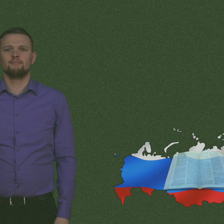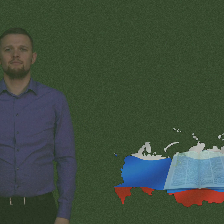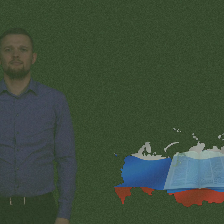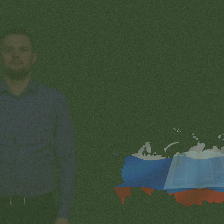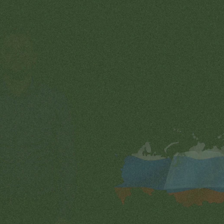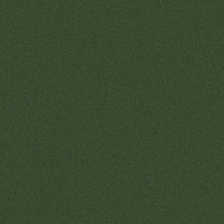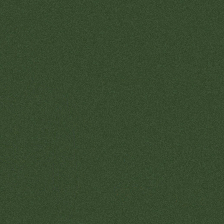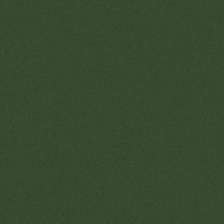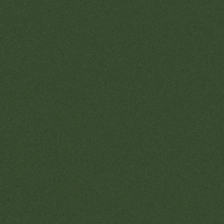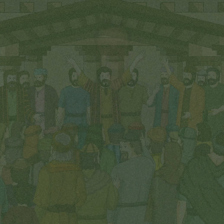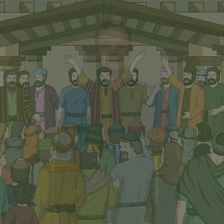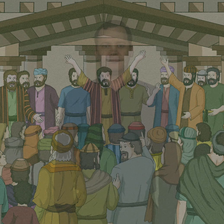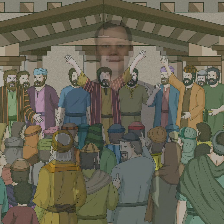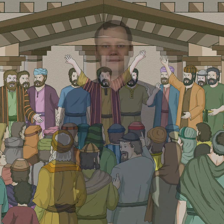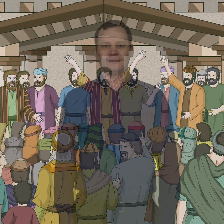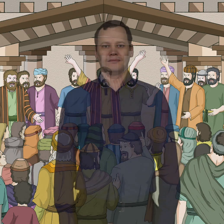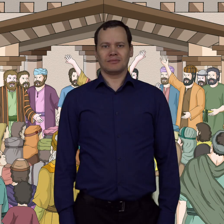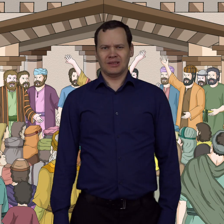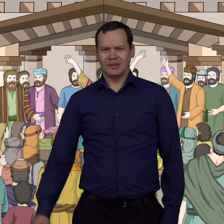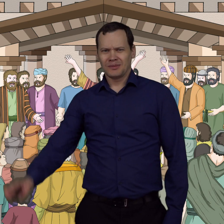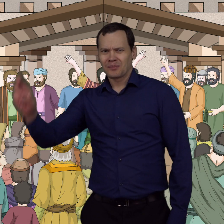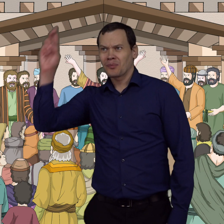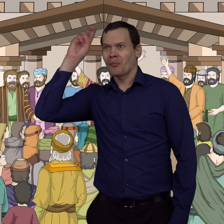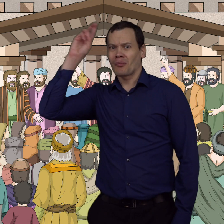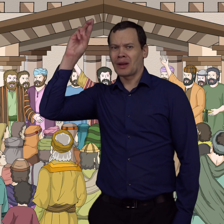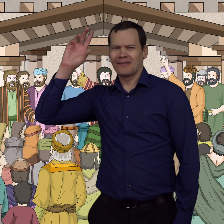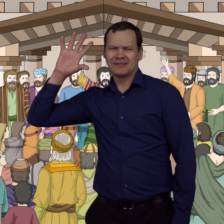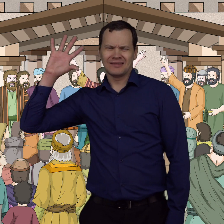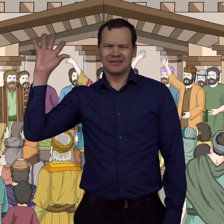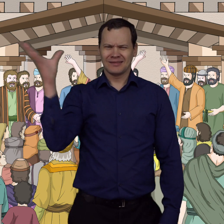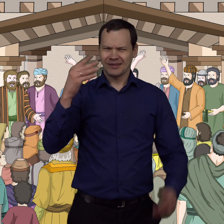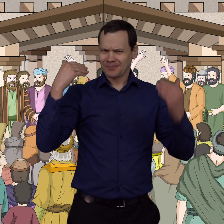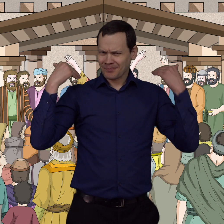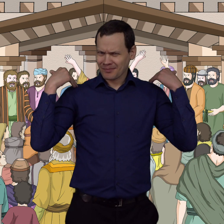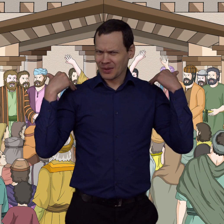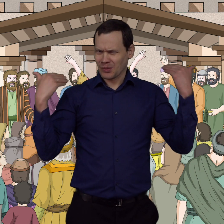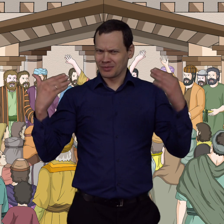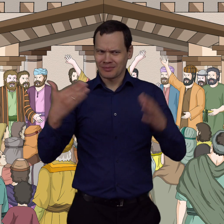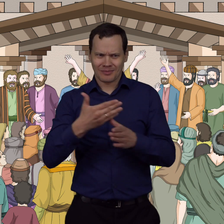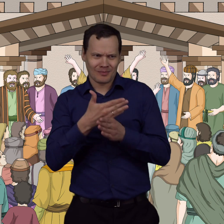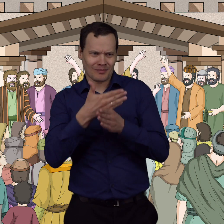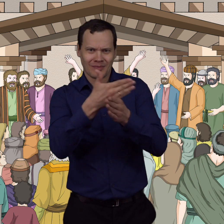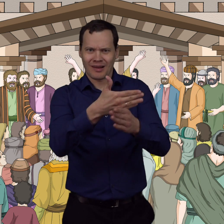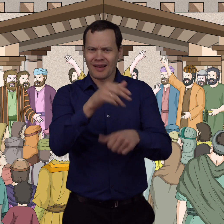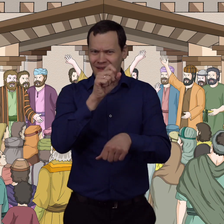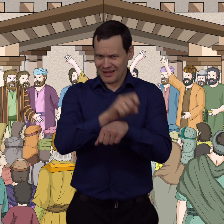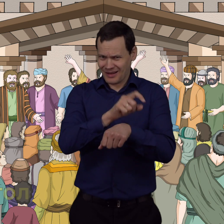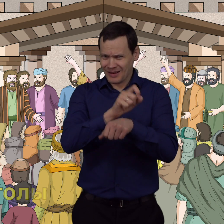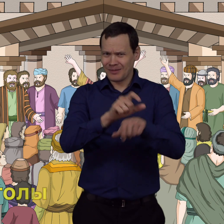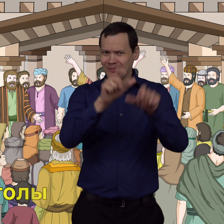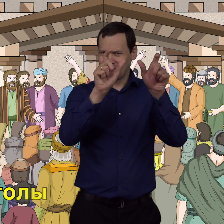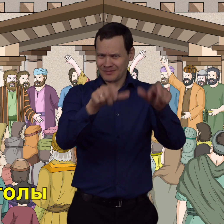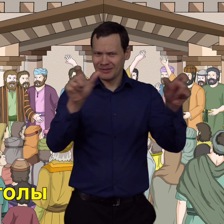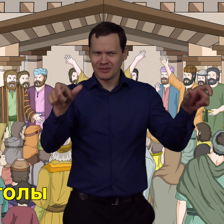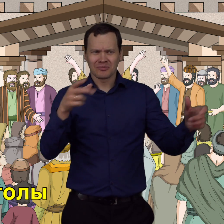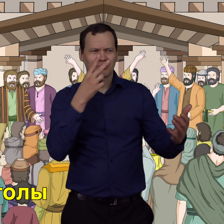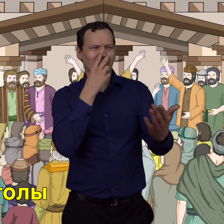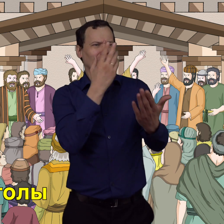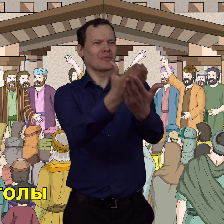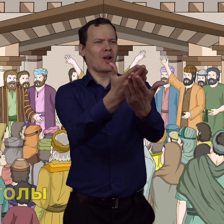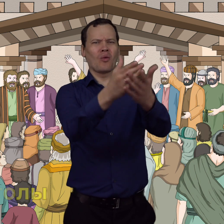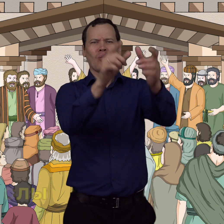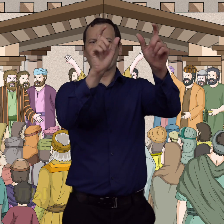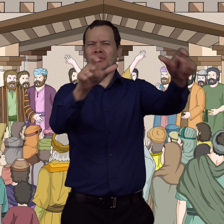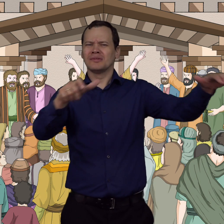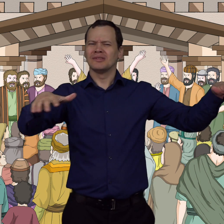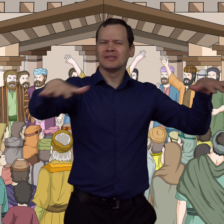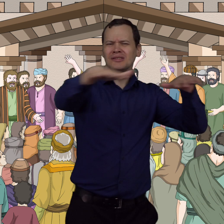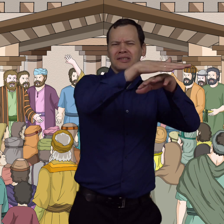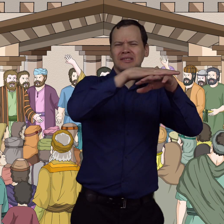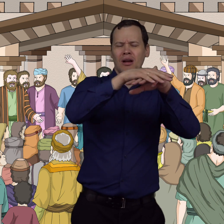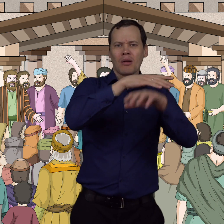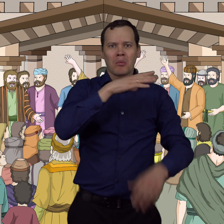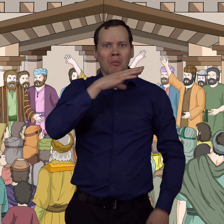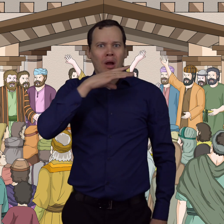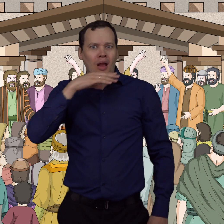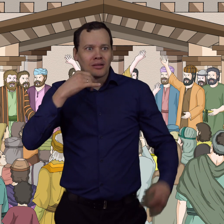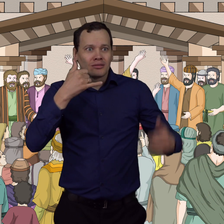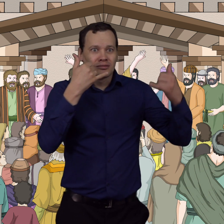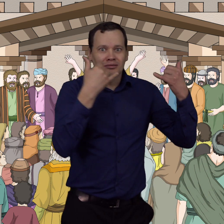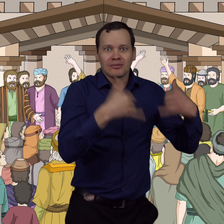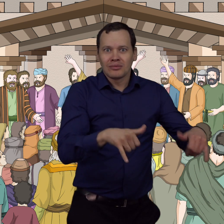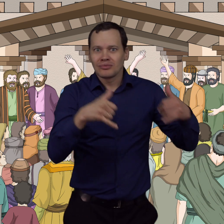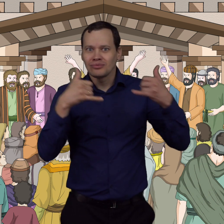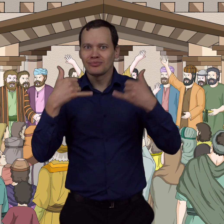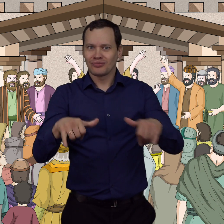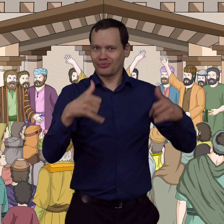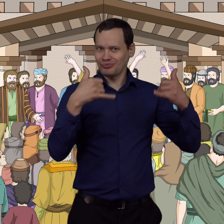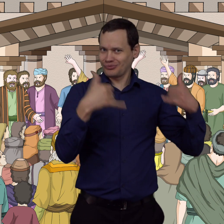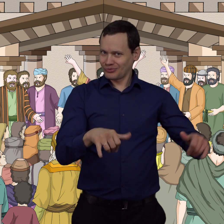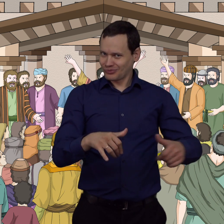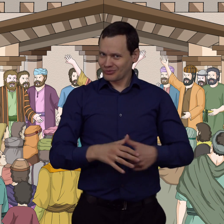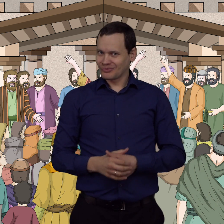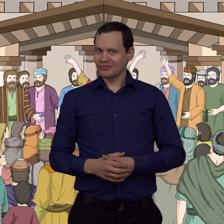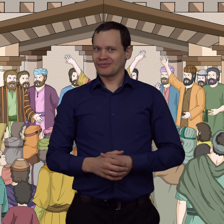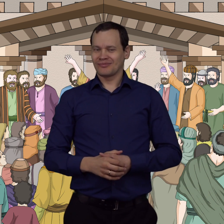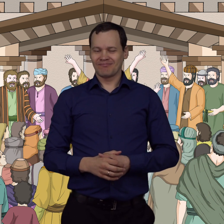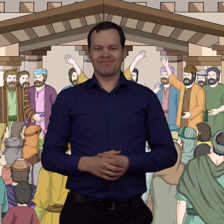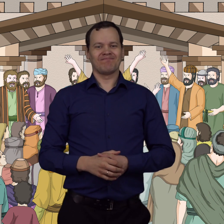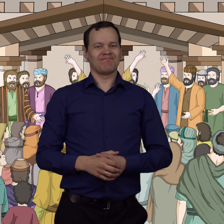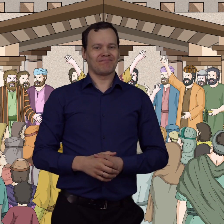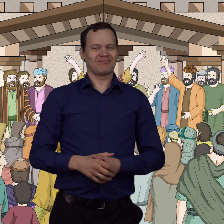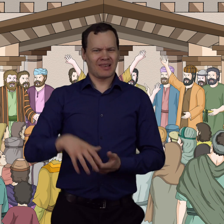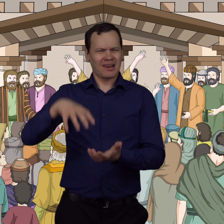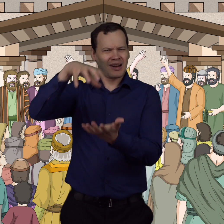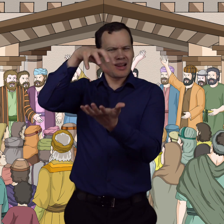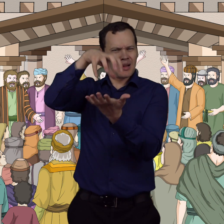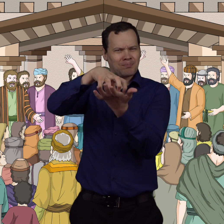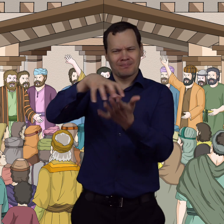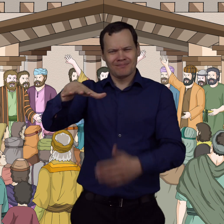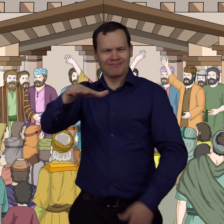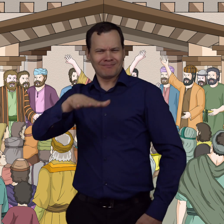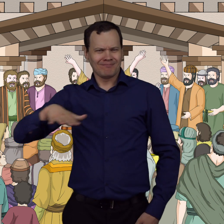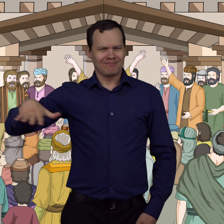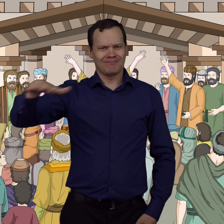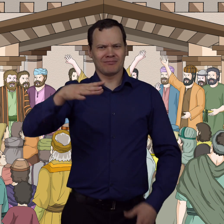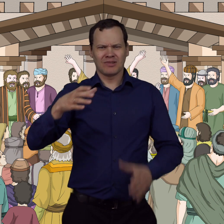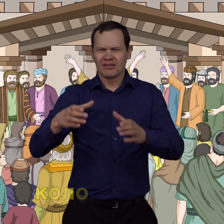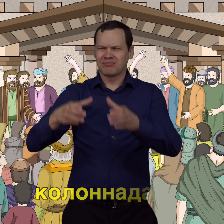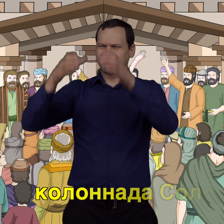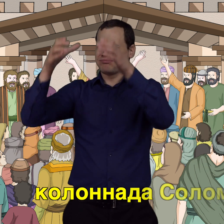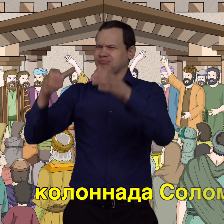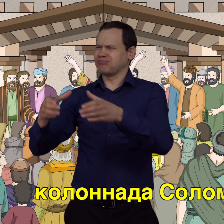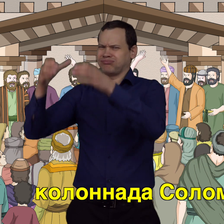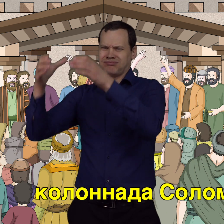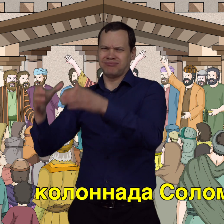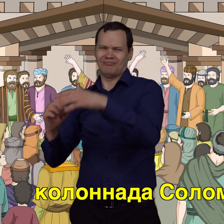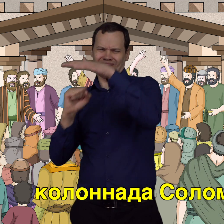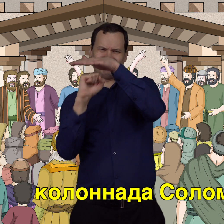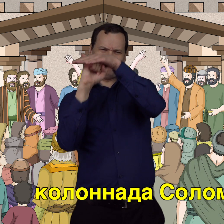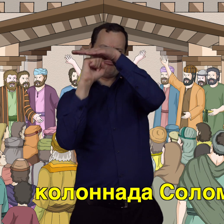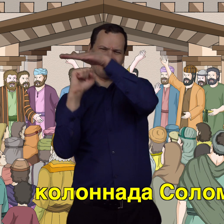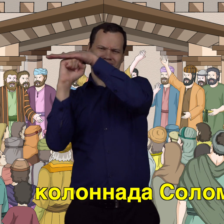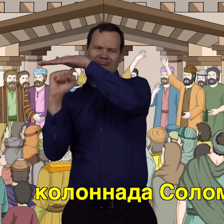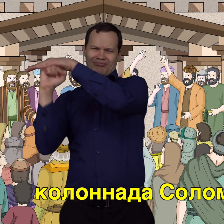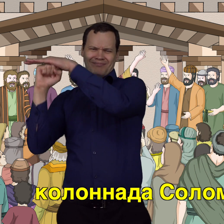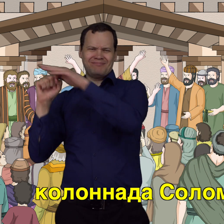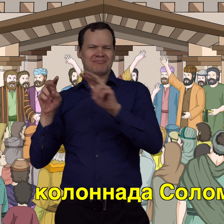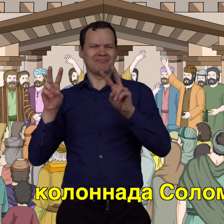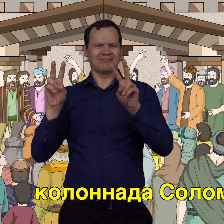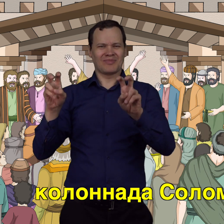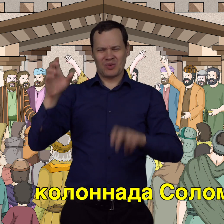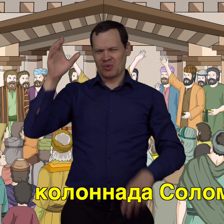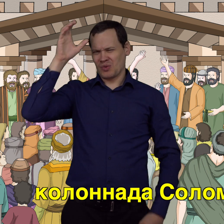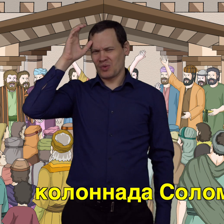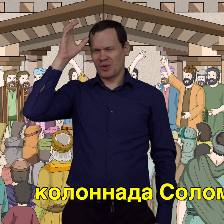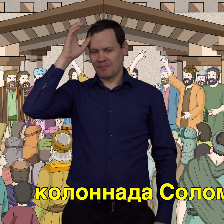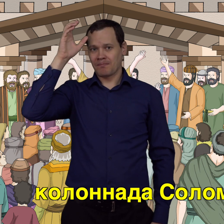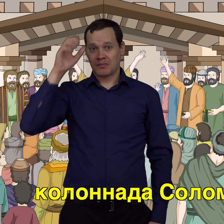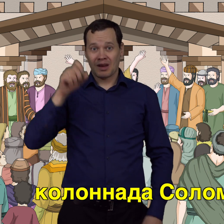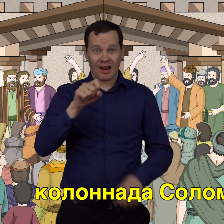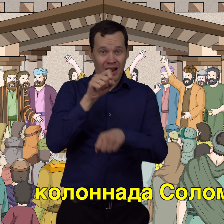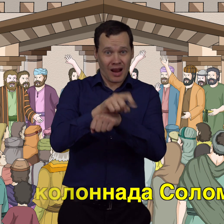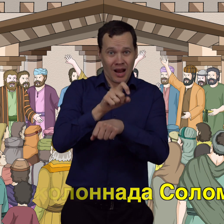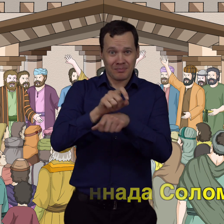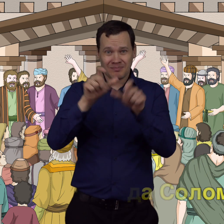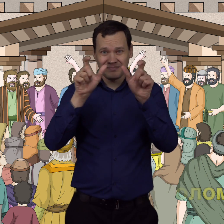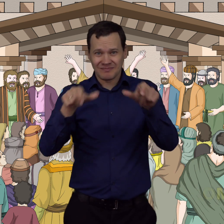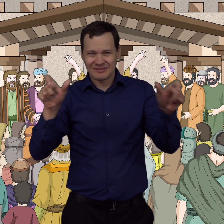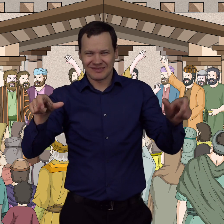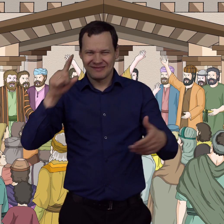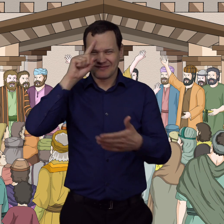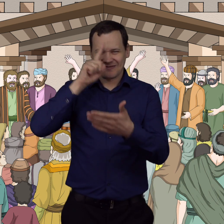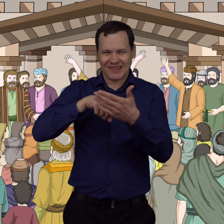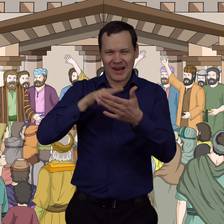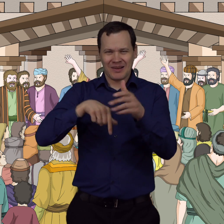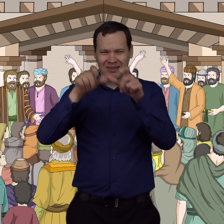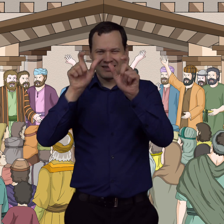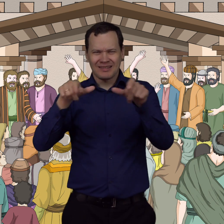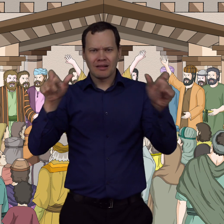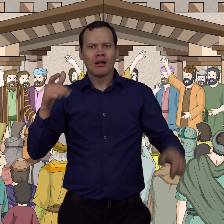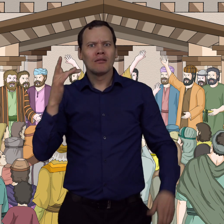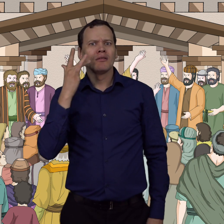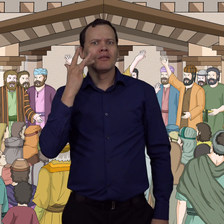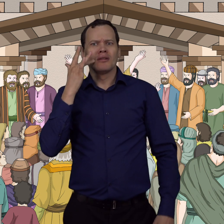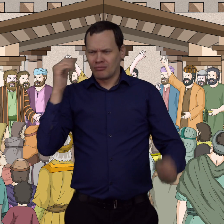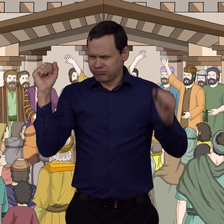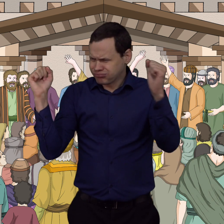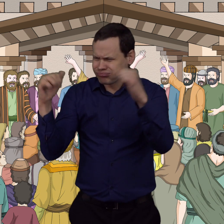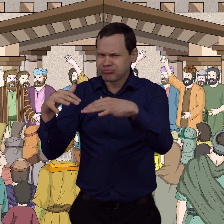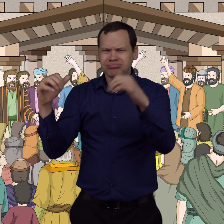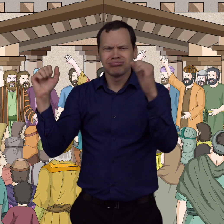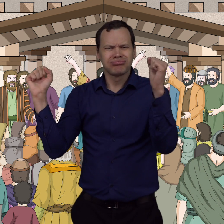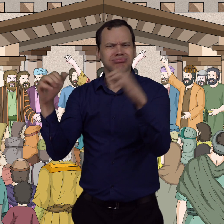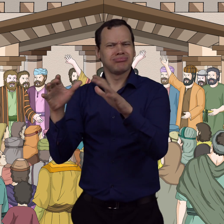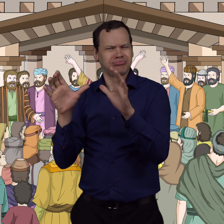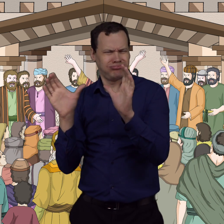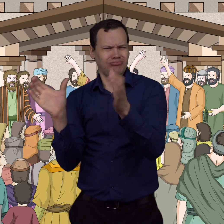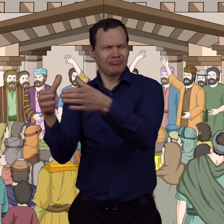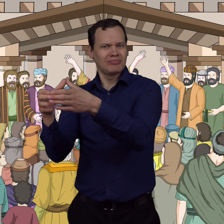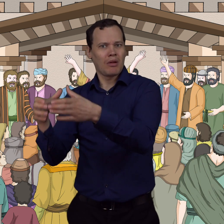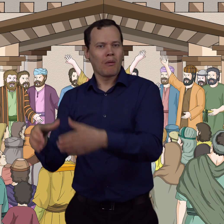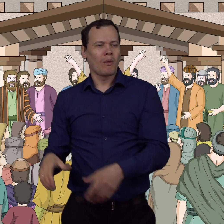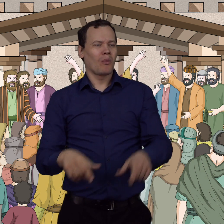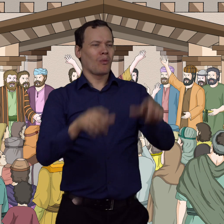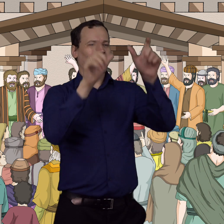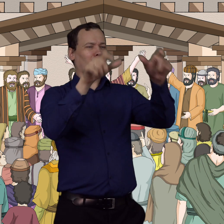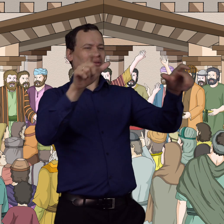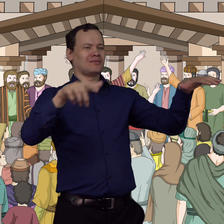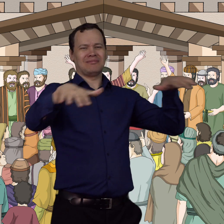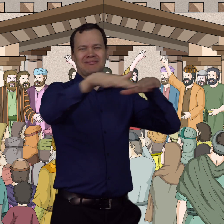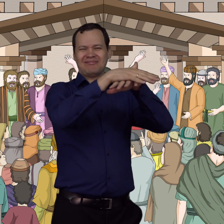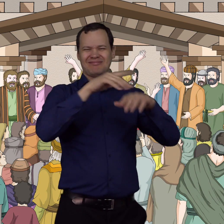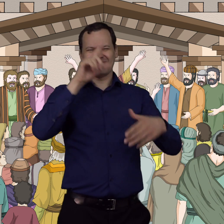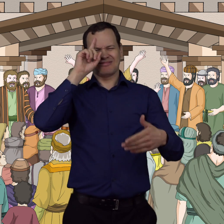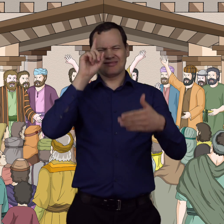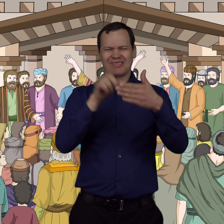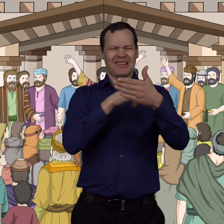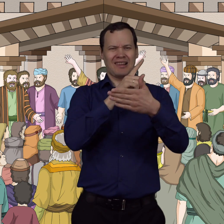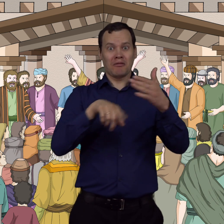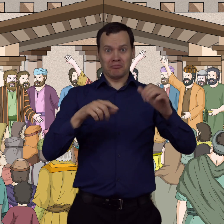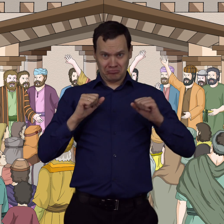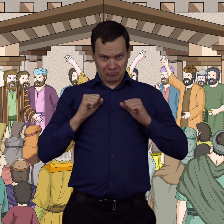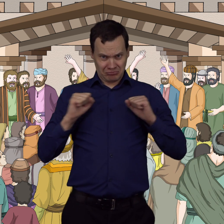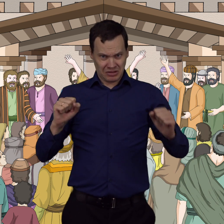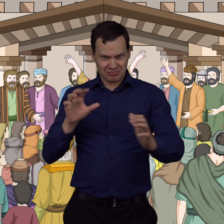The apostles performed many signs and wonders among the people, and with one accord the believers gathered together in Solomon’s Colonnade.